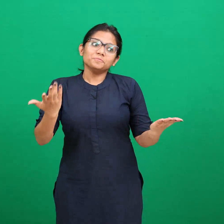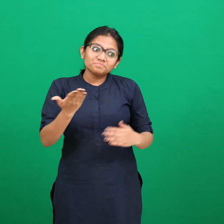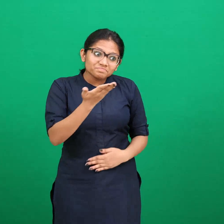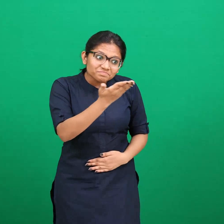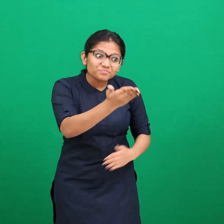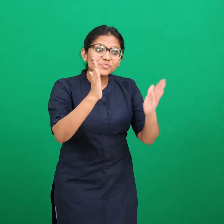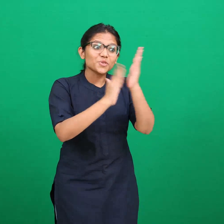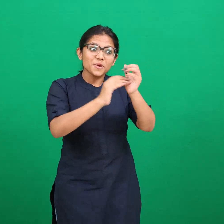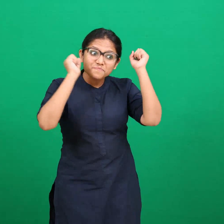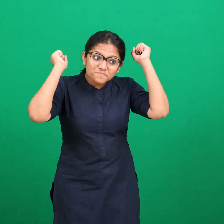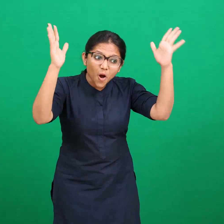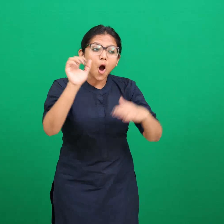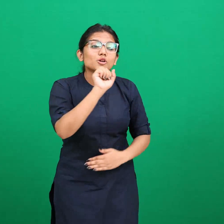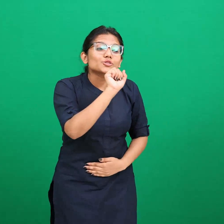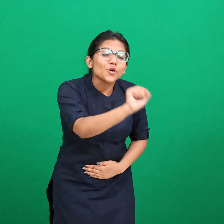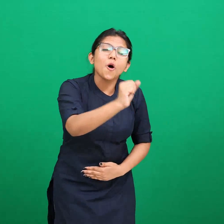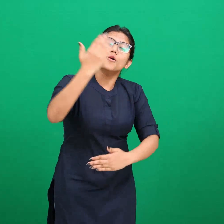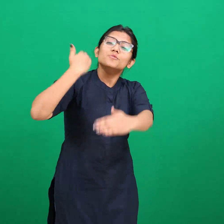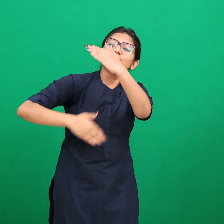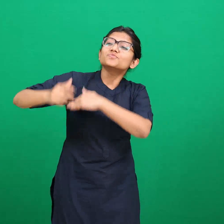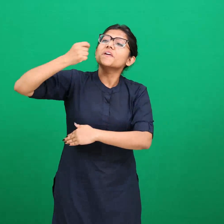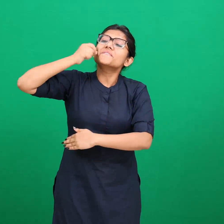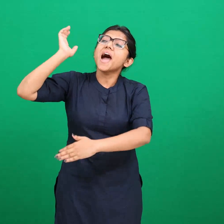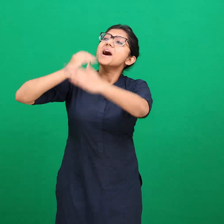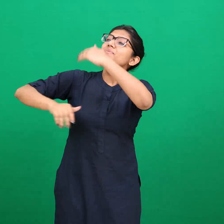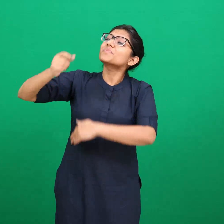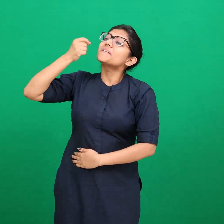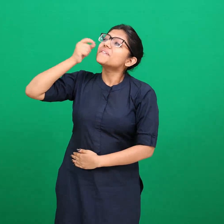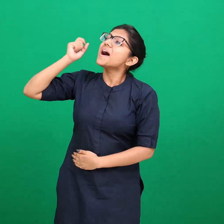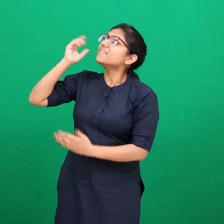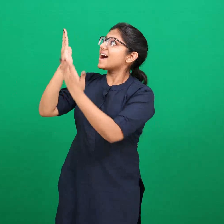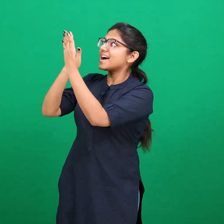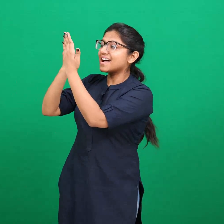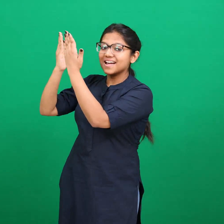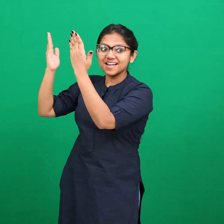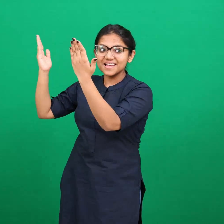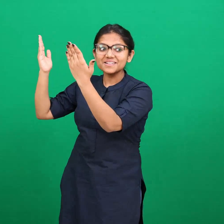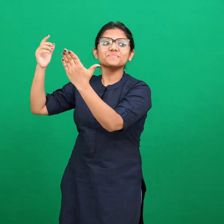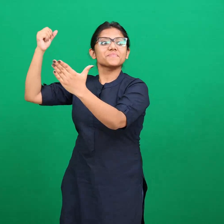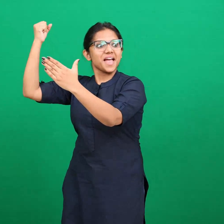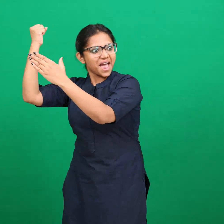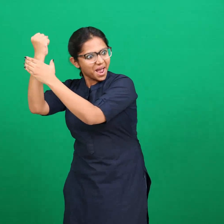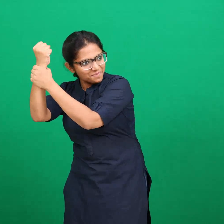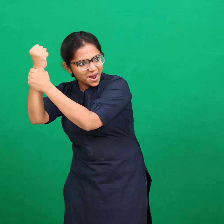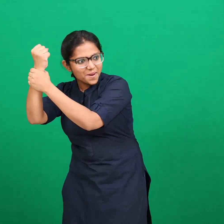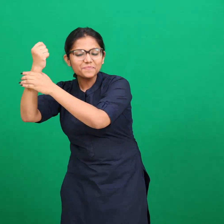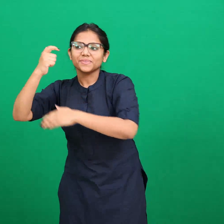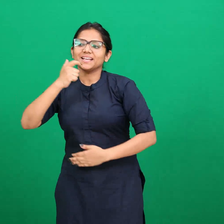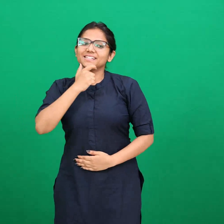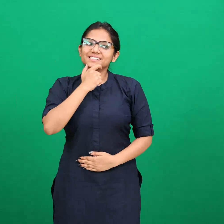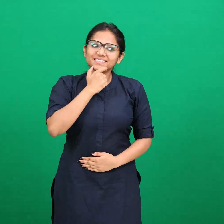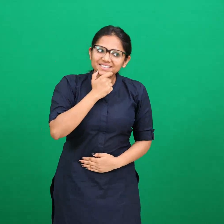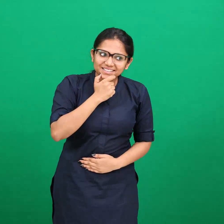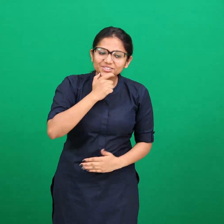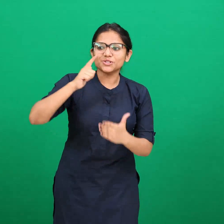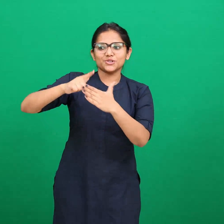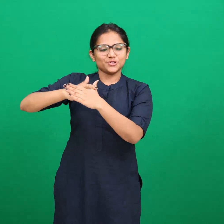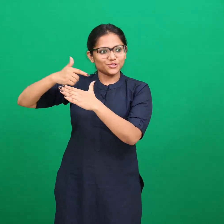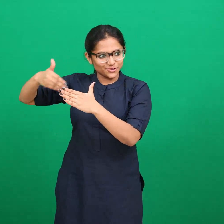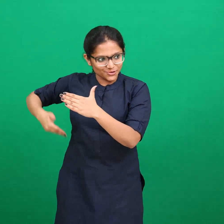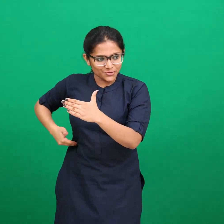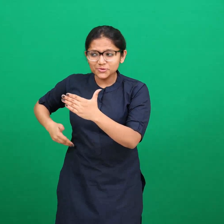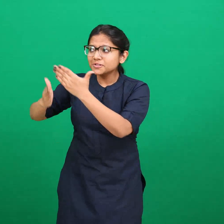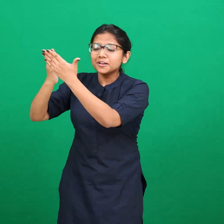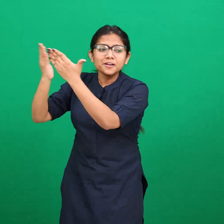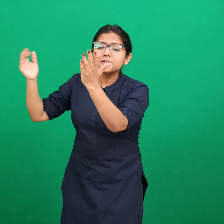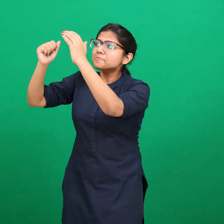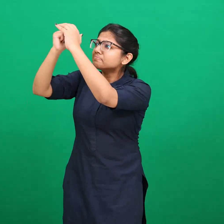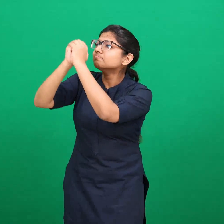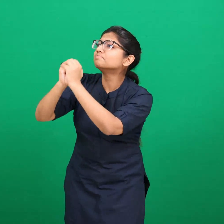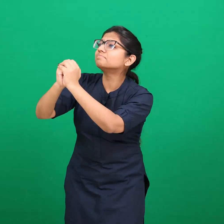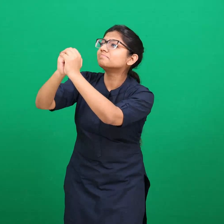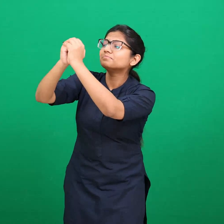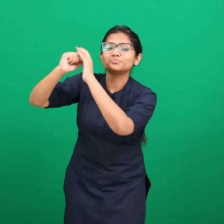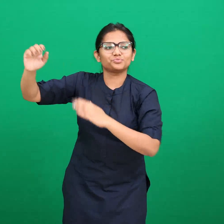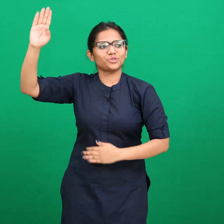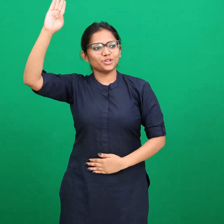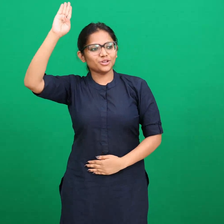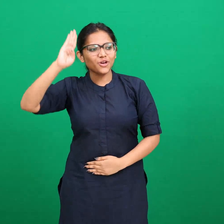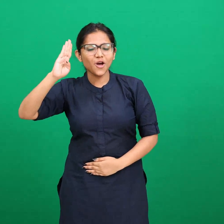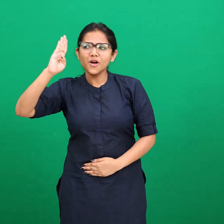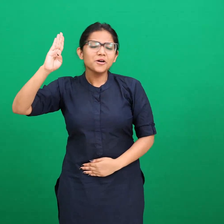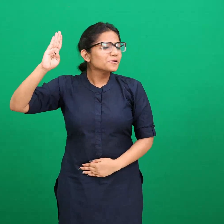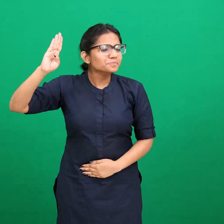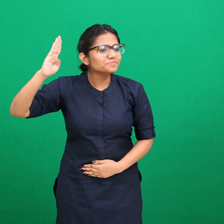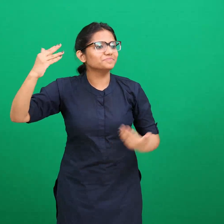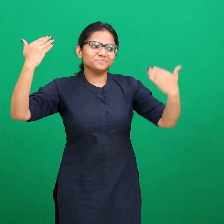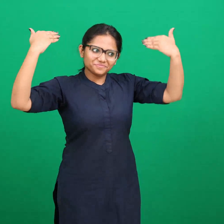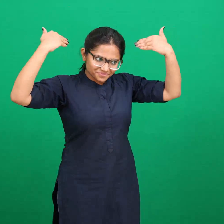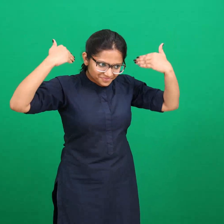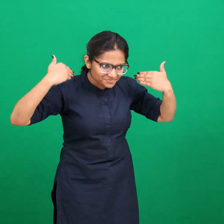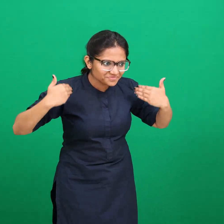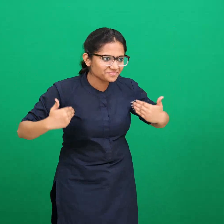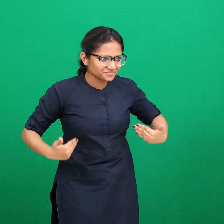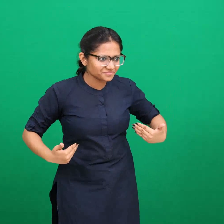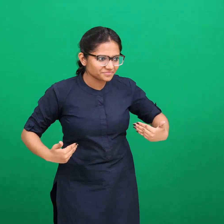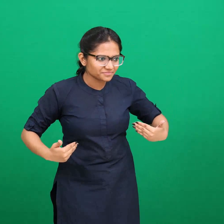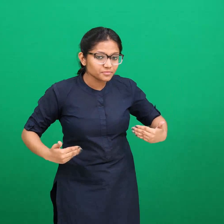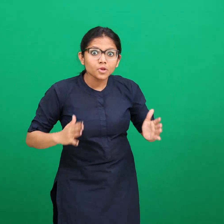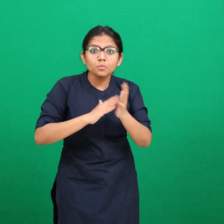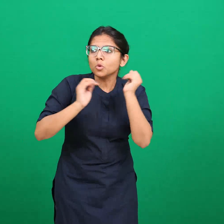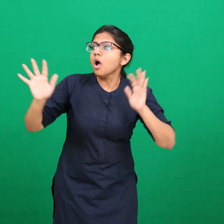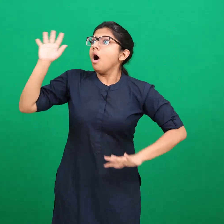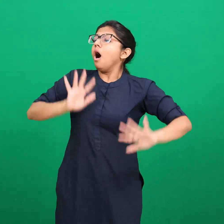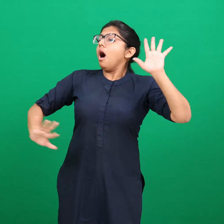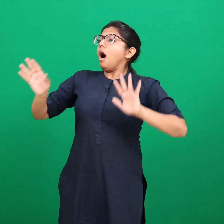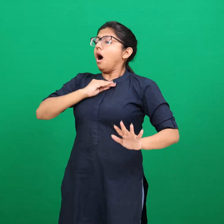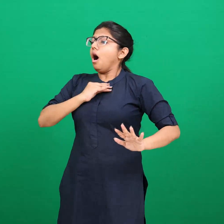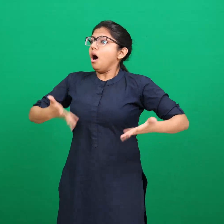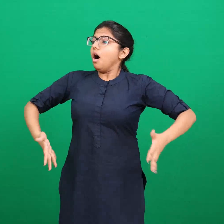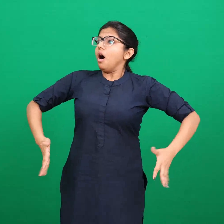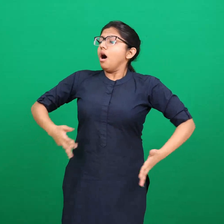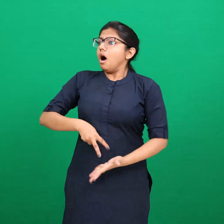Moses trembled with fear and did not dare to look.